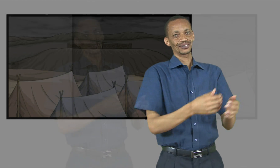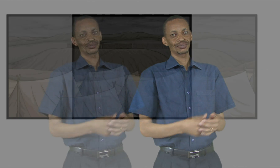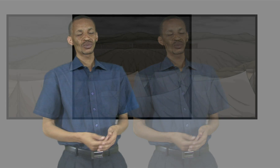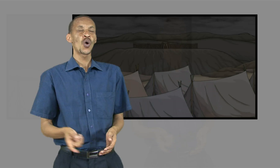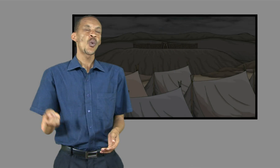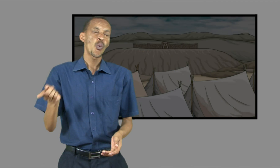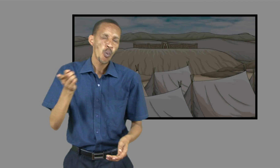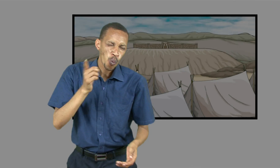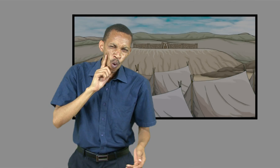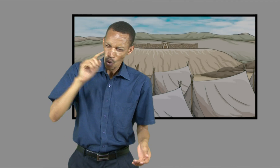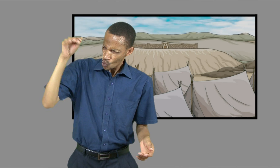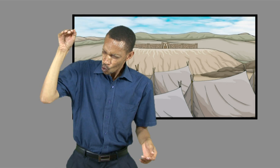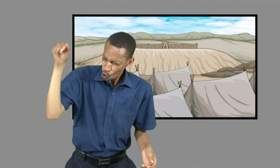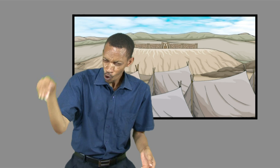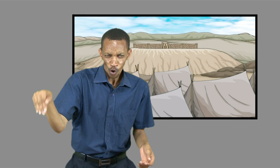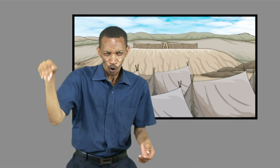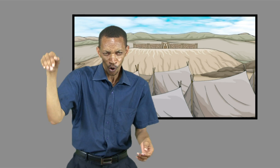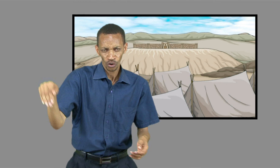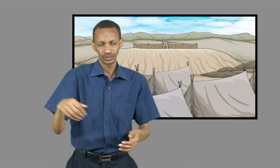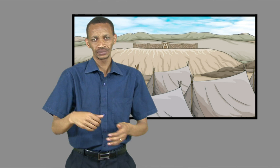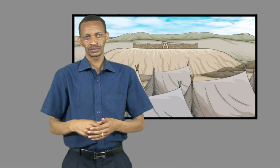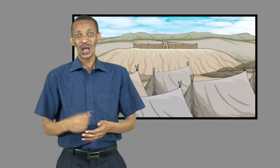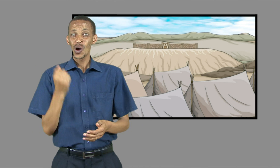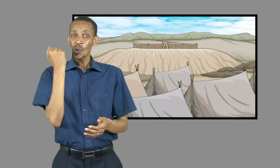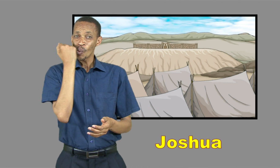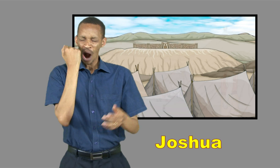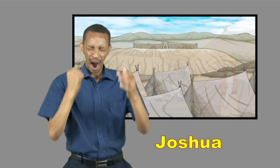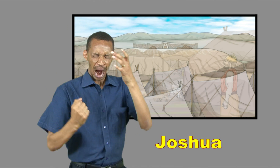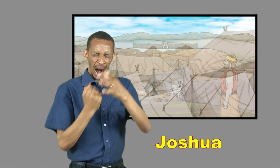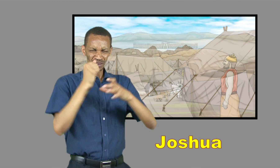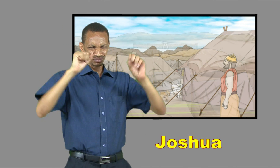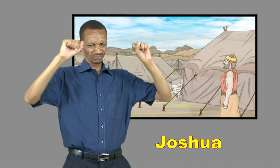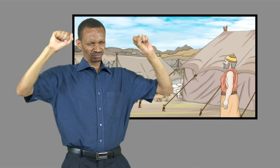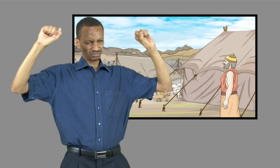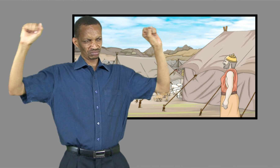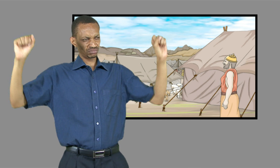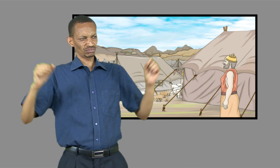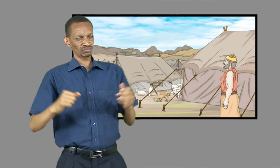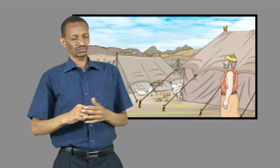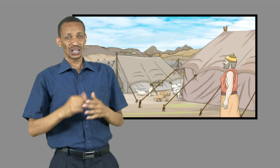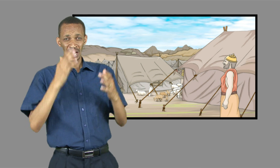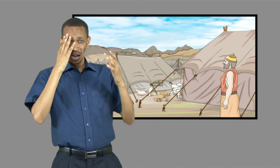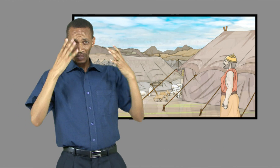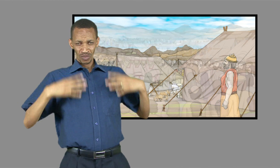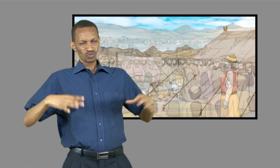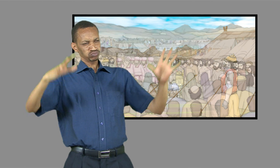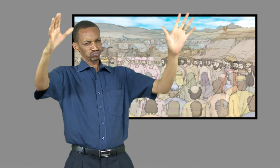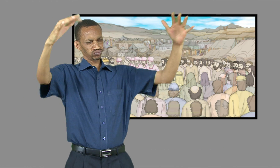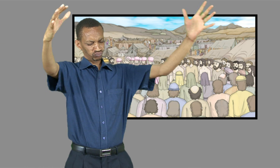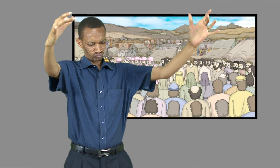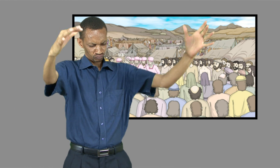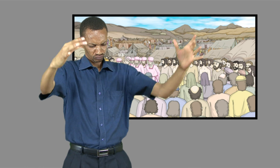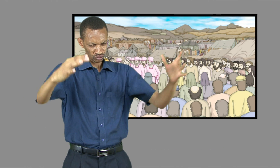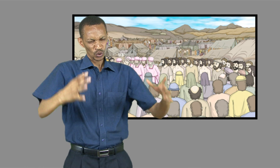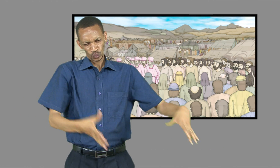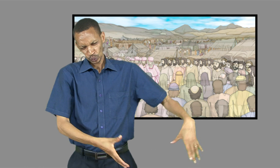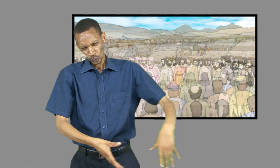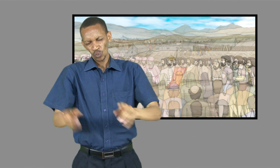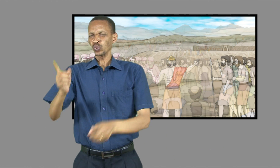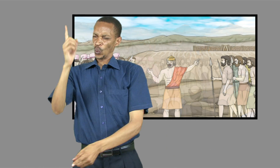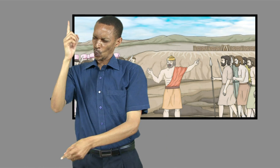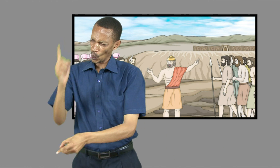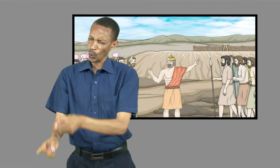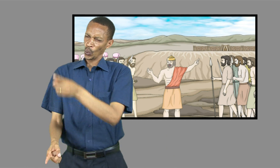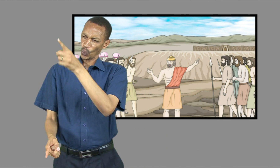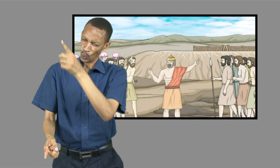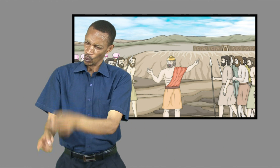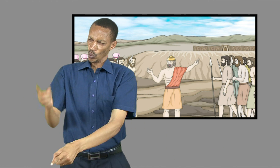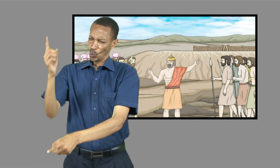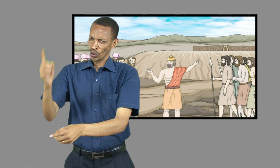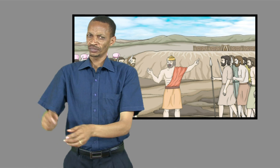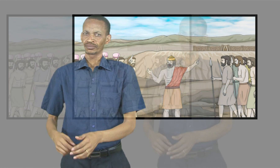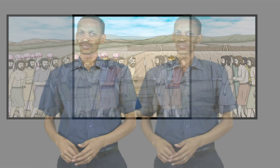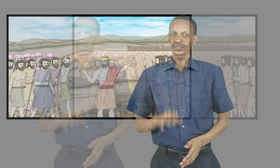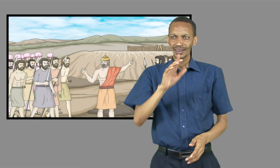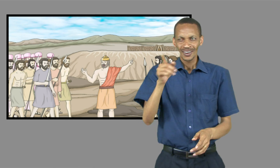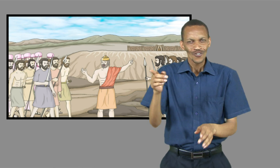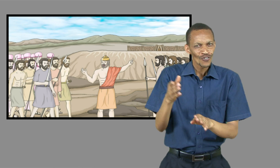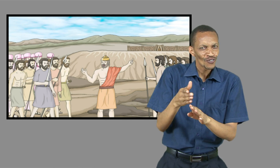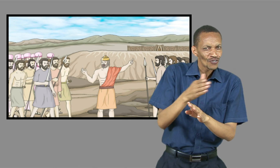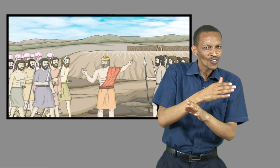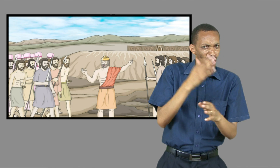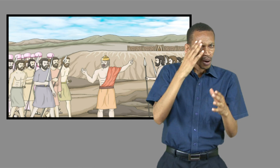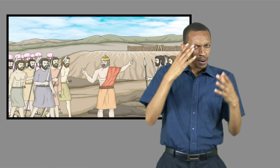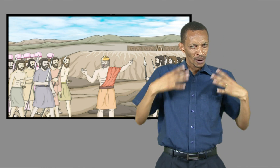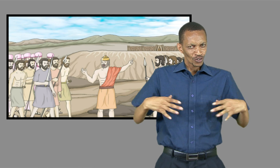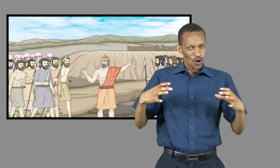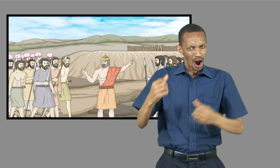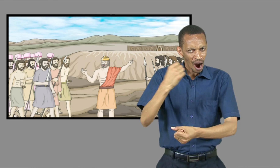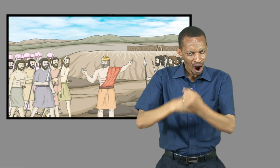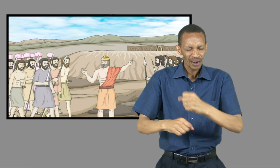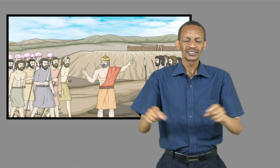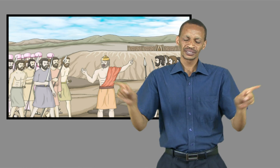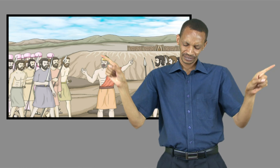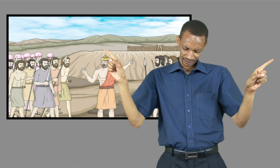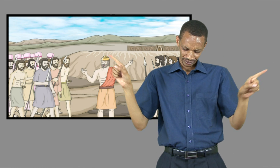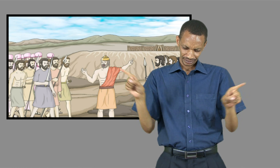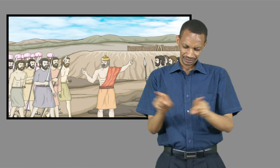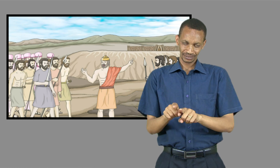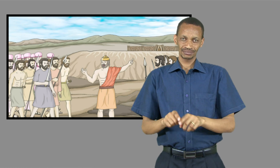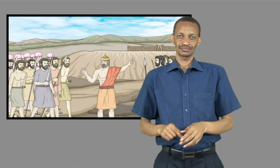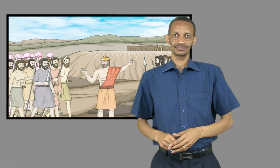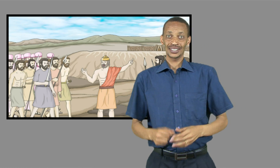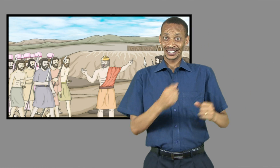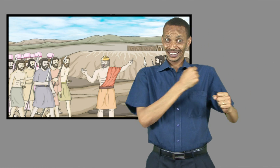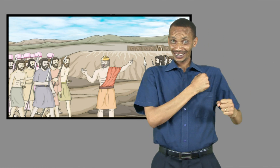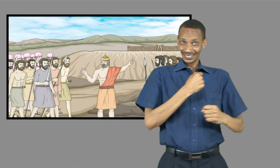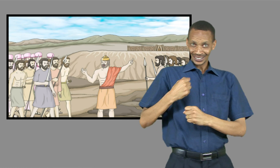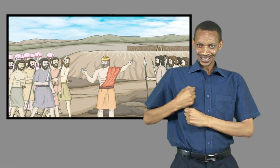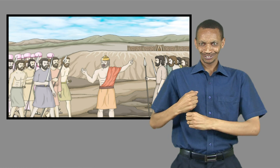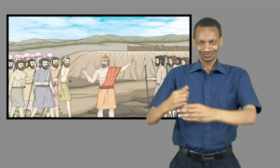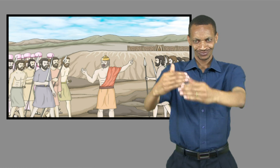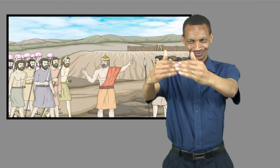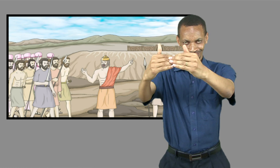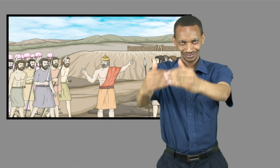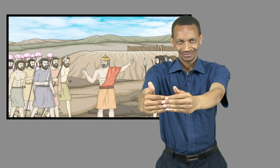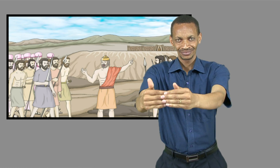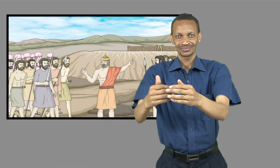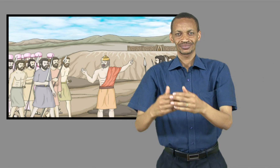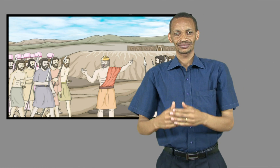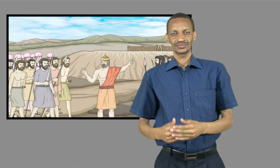Joshua got up early the next morning, and the priests took the ark of the LORD.